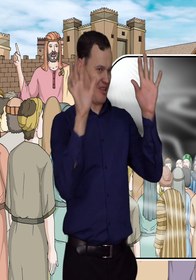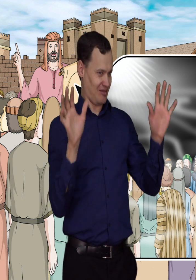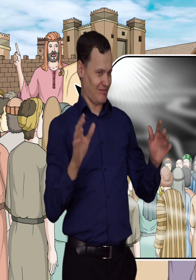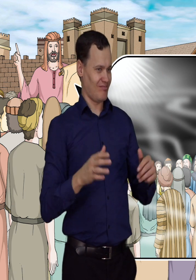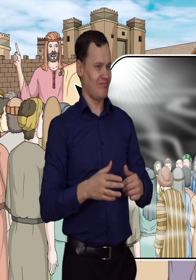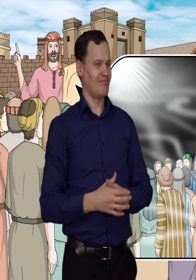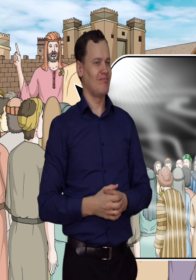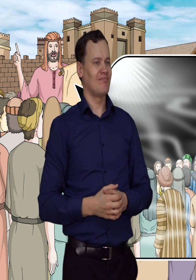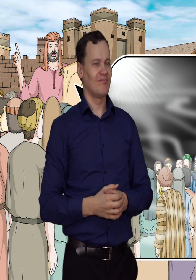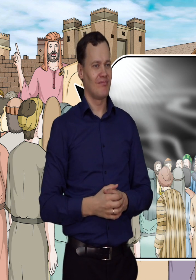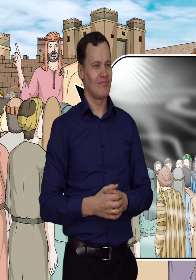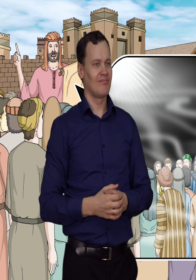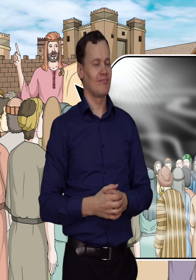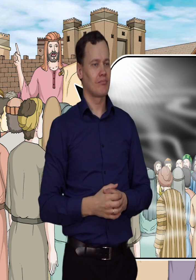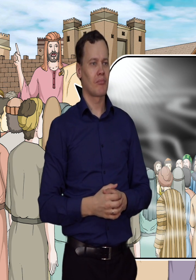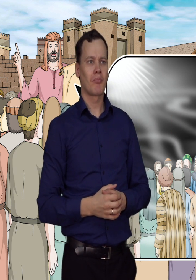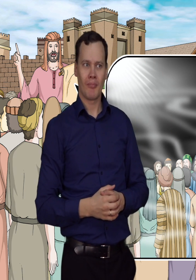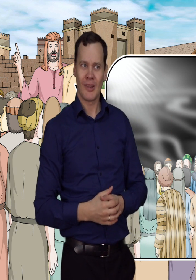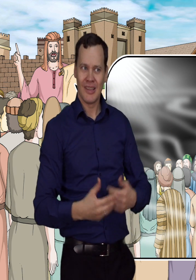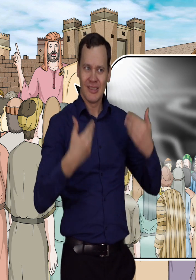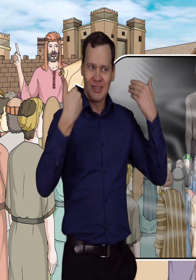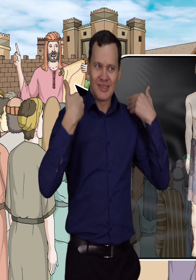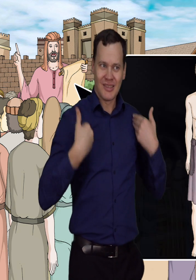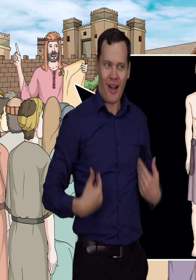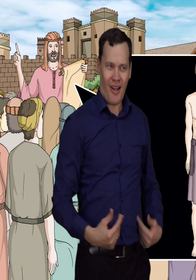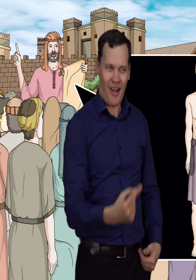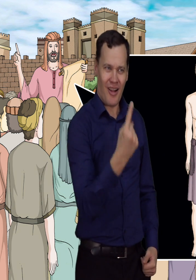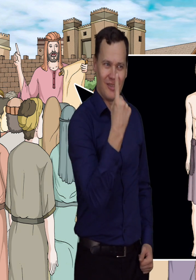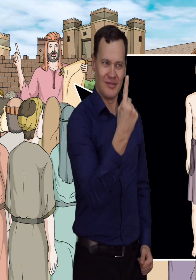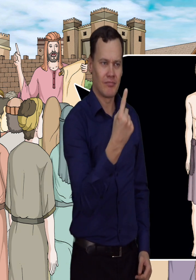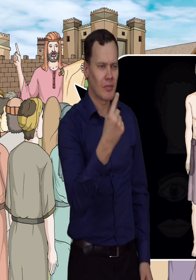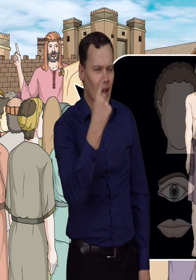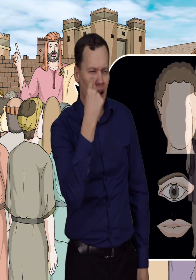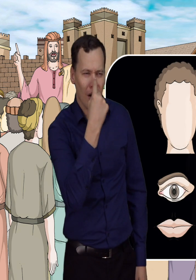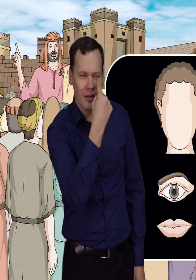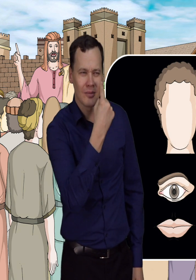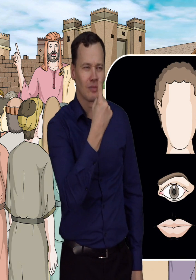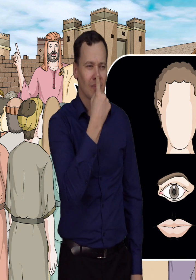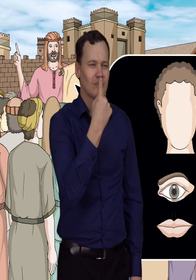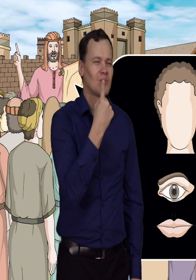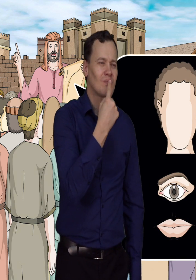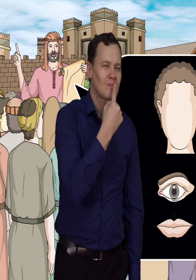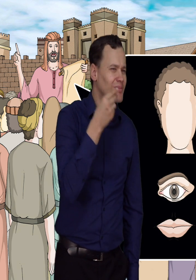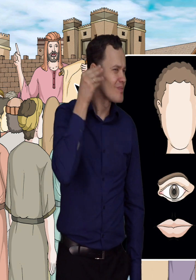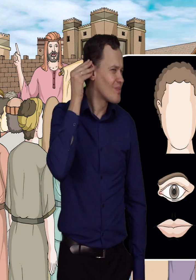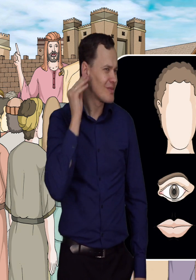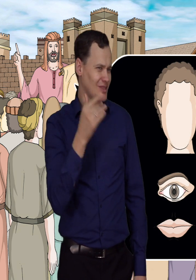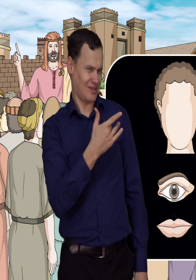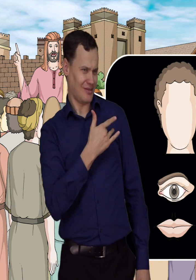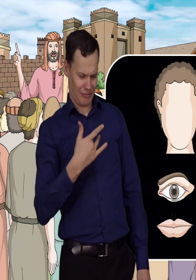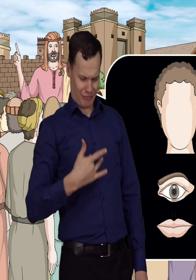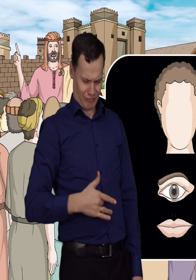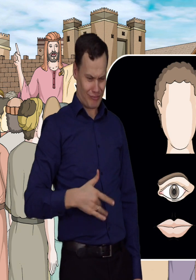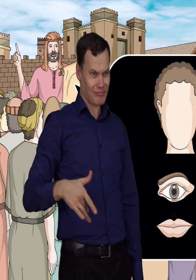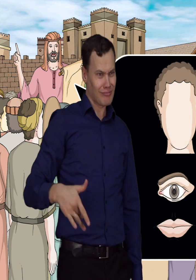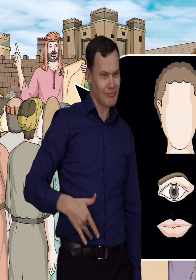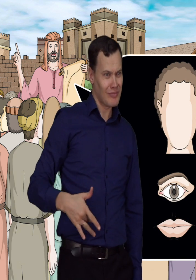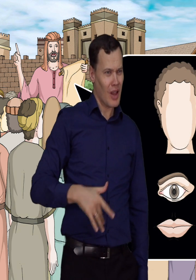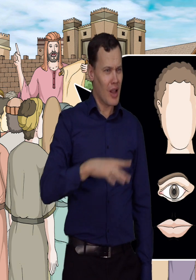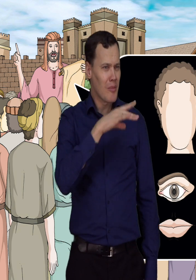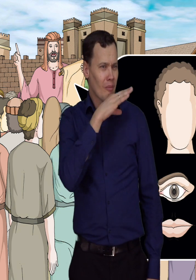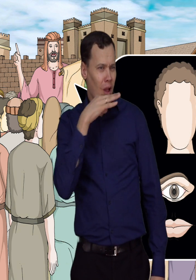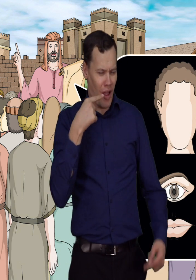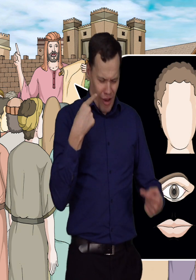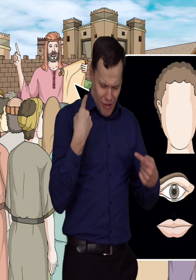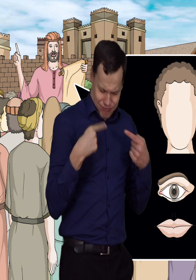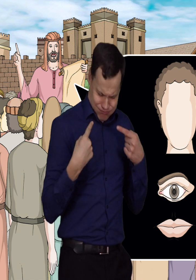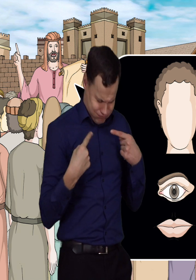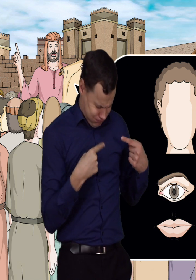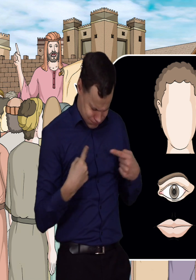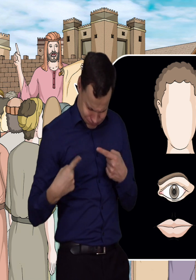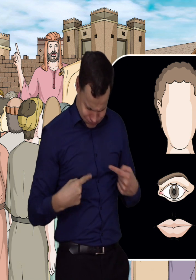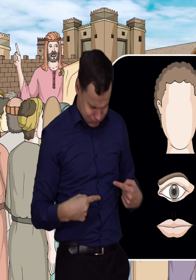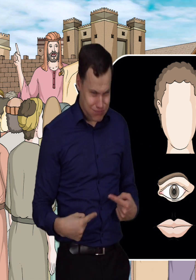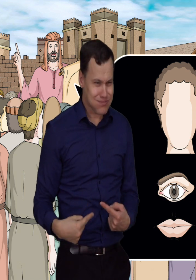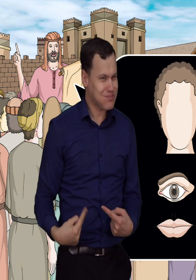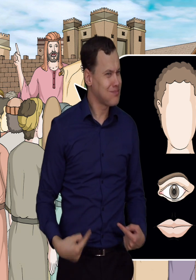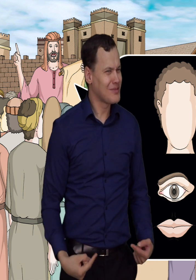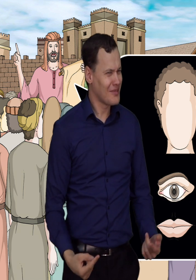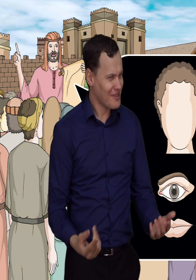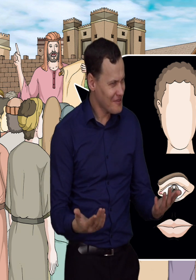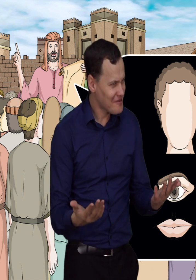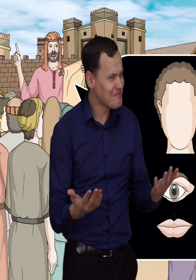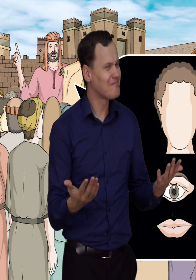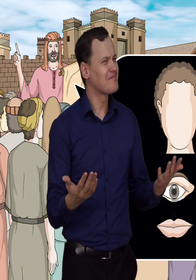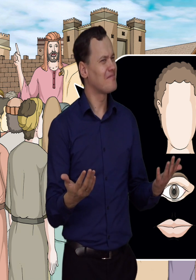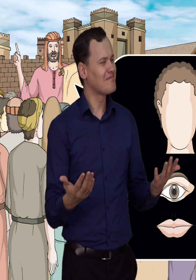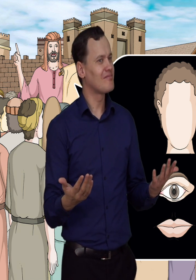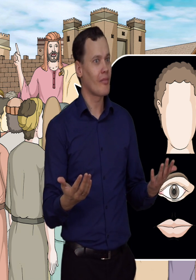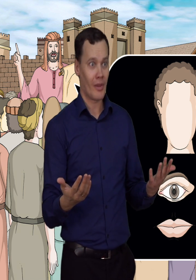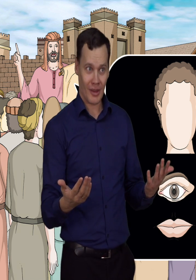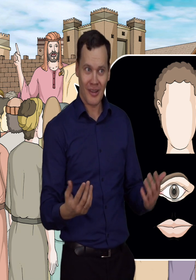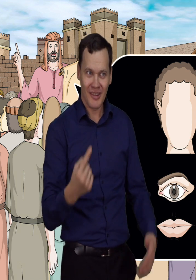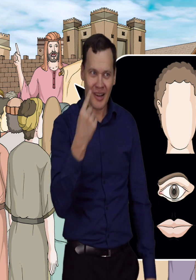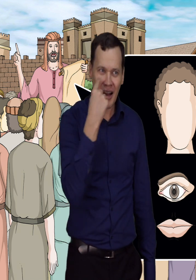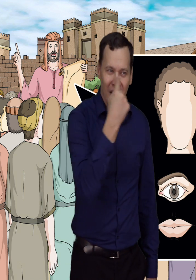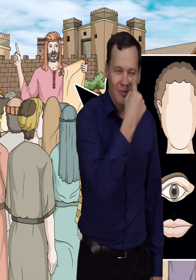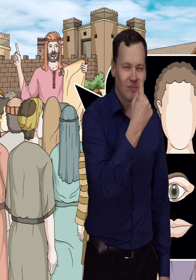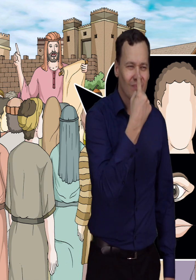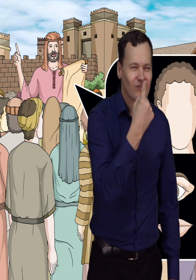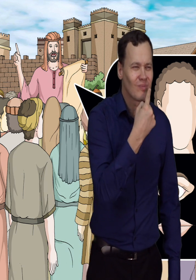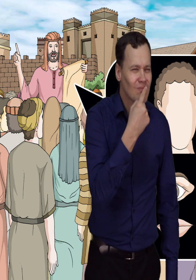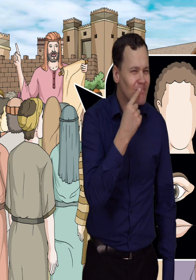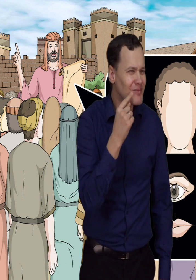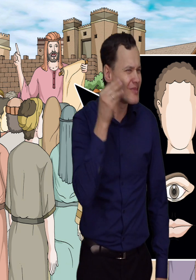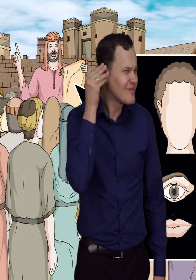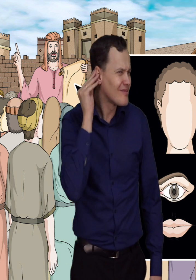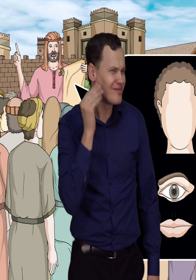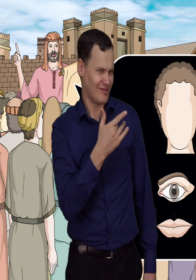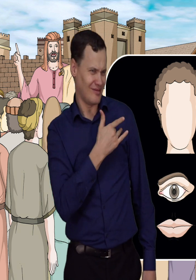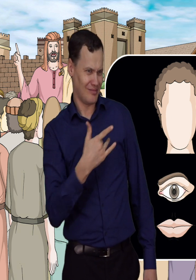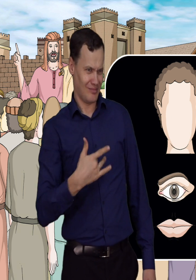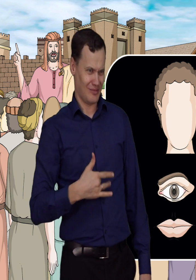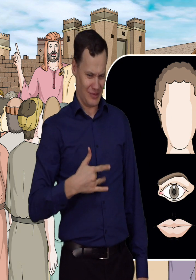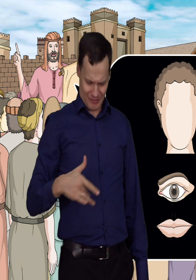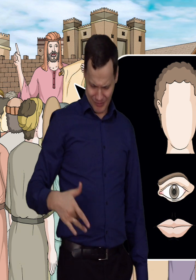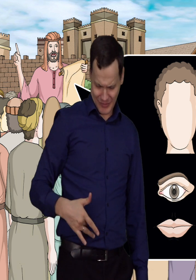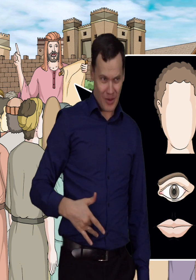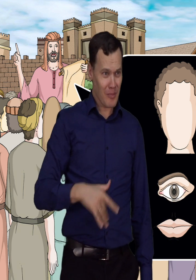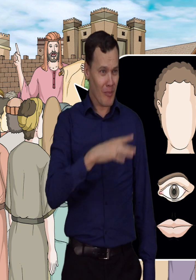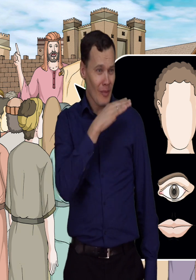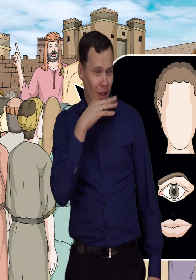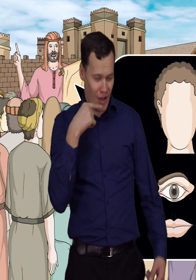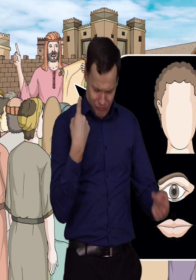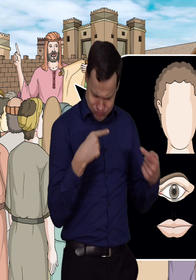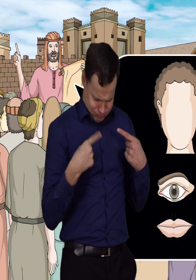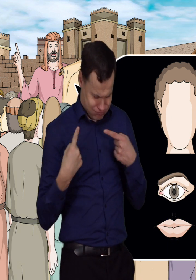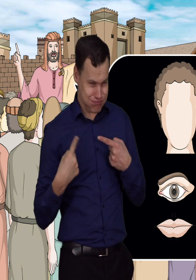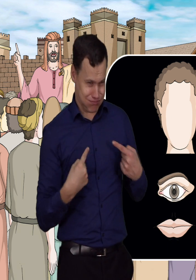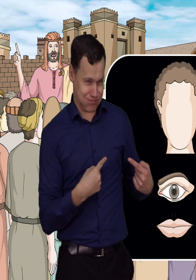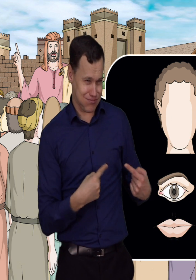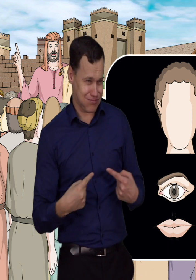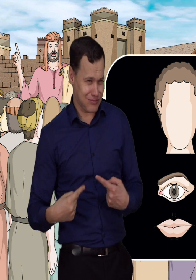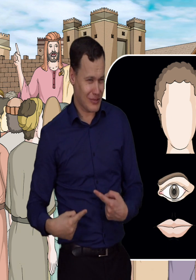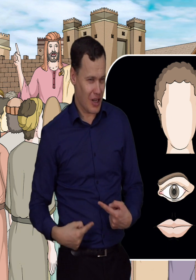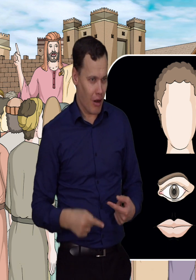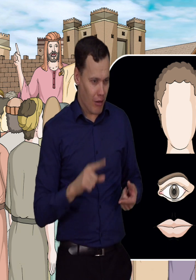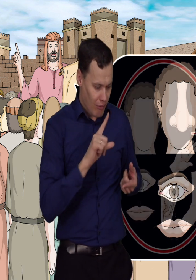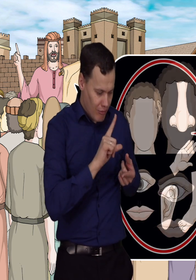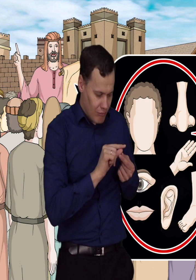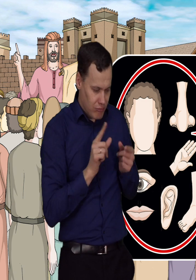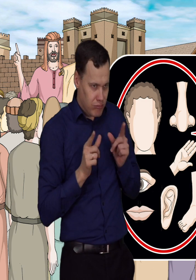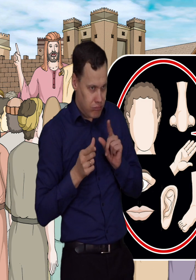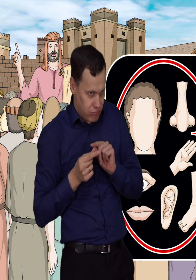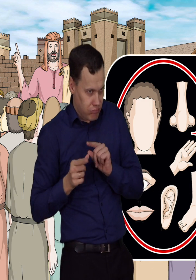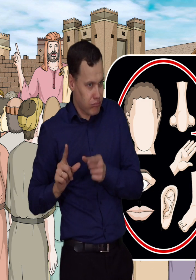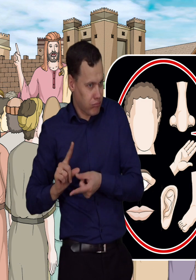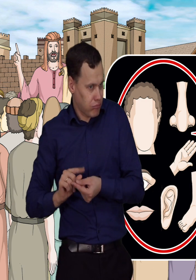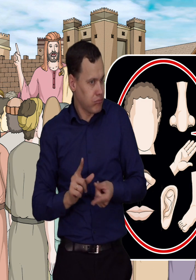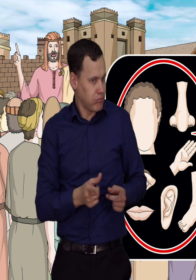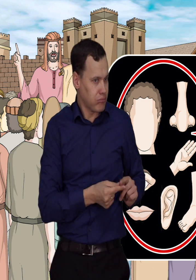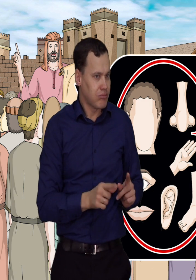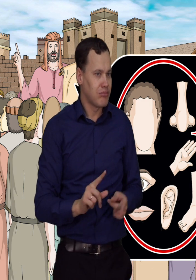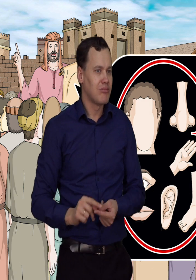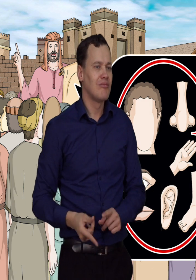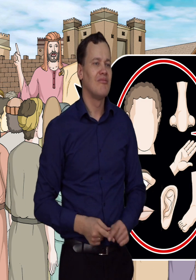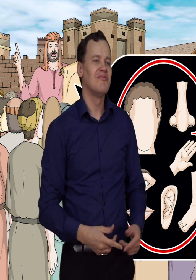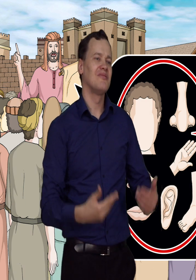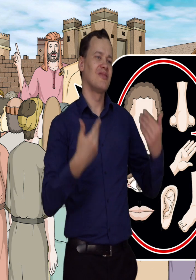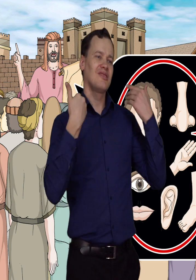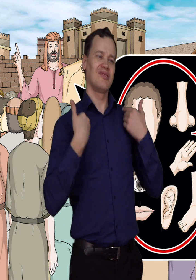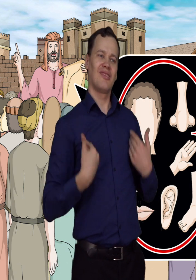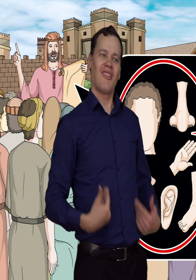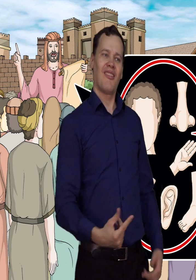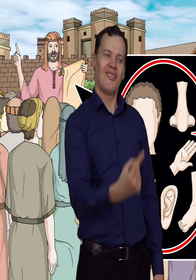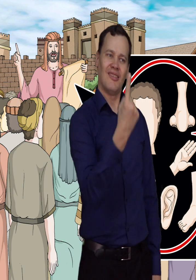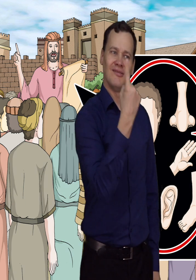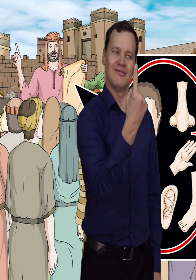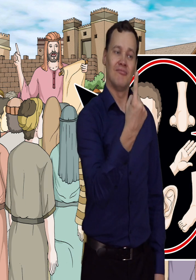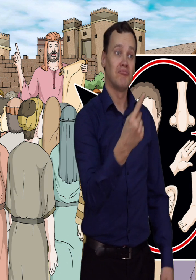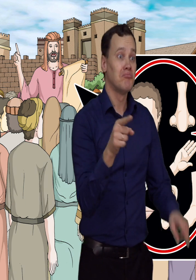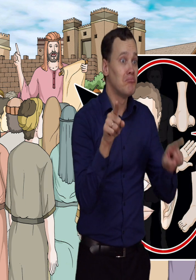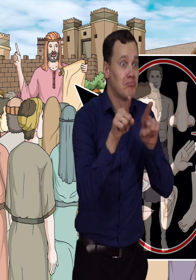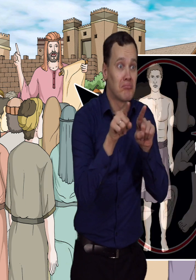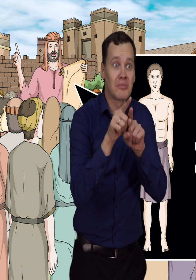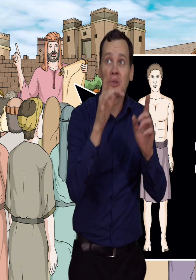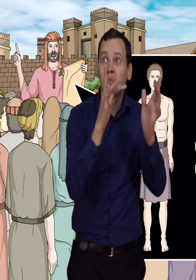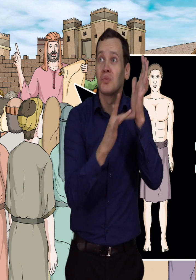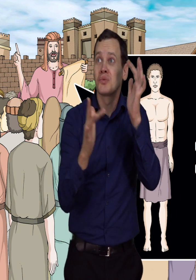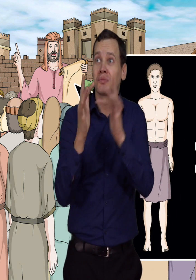The body is a unit, though it is composed of many parts. And although its parts are many, they all form one body.